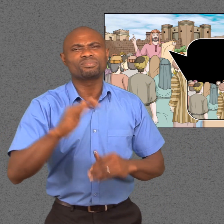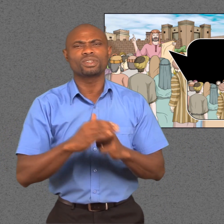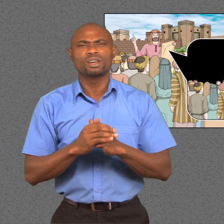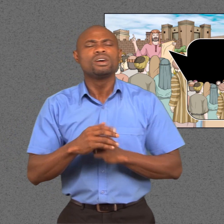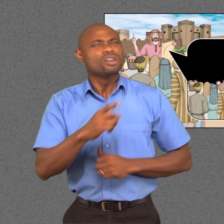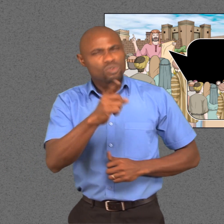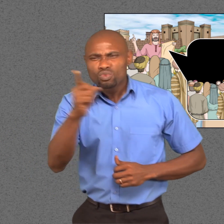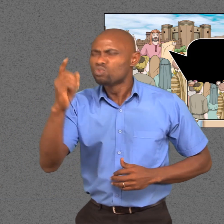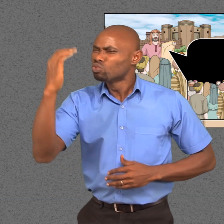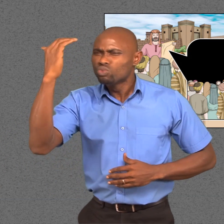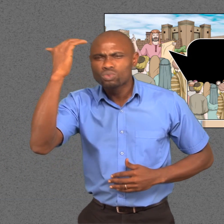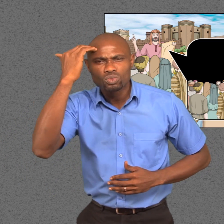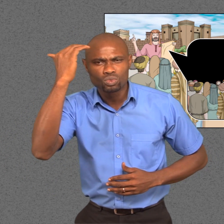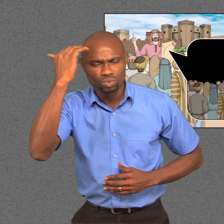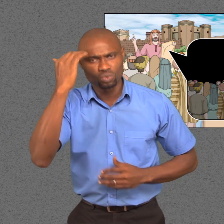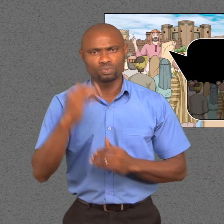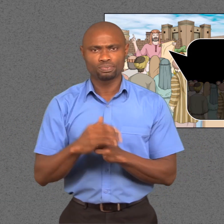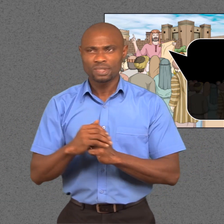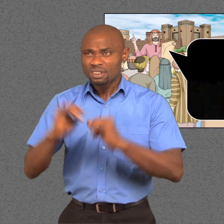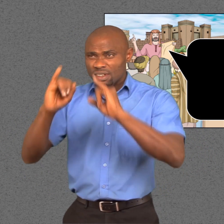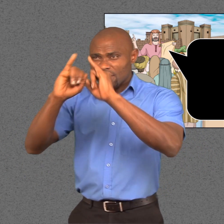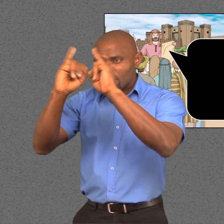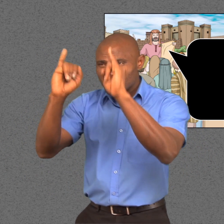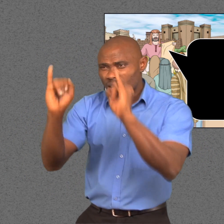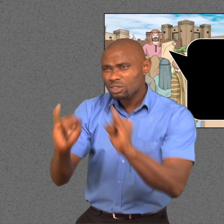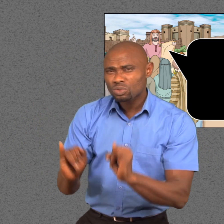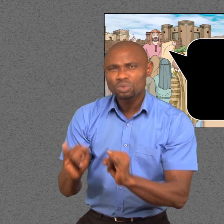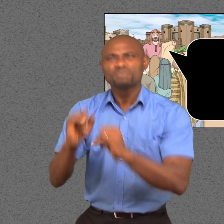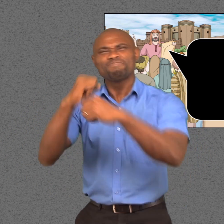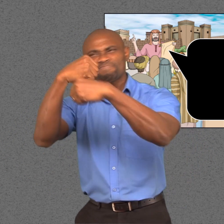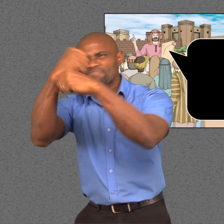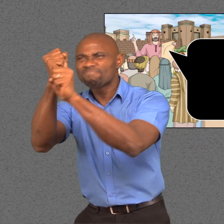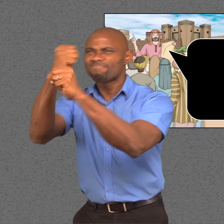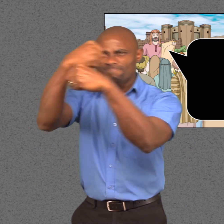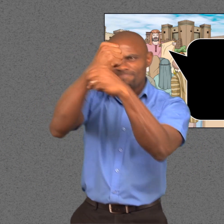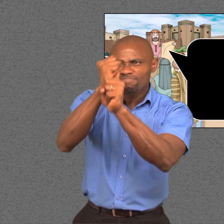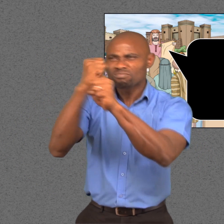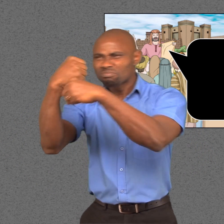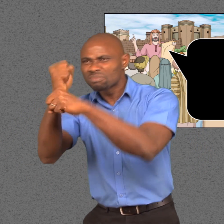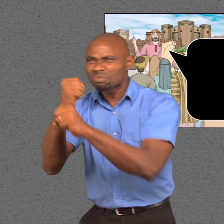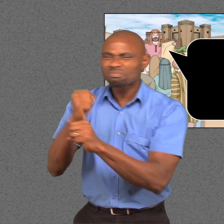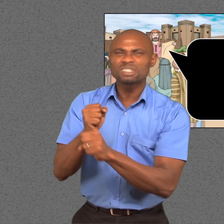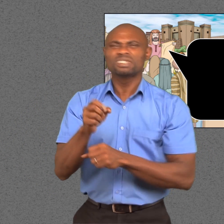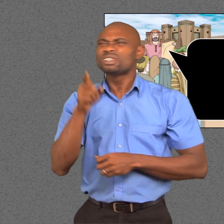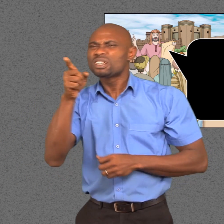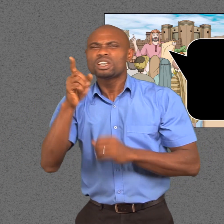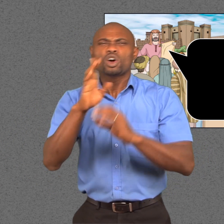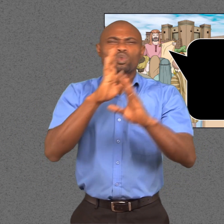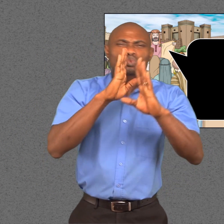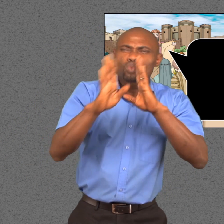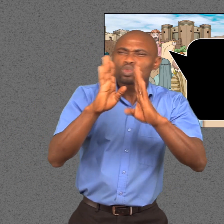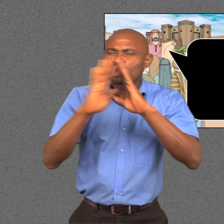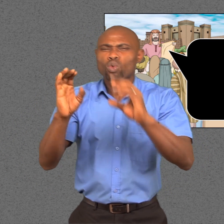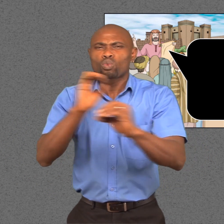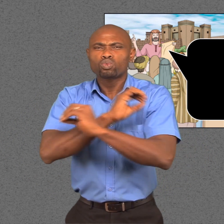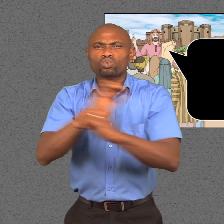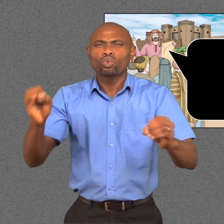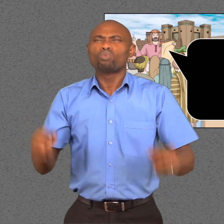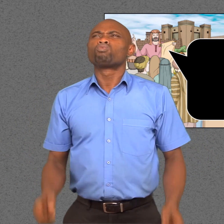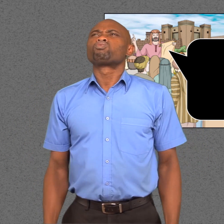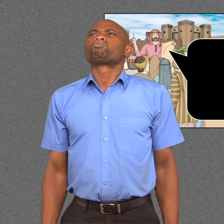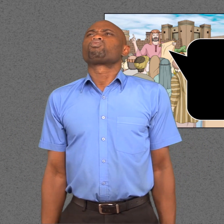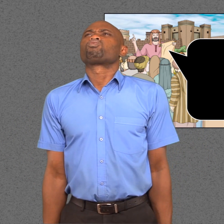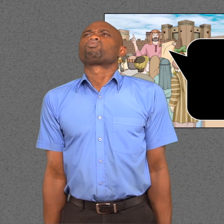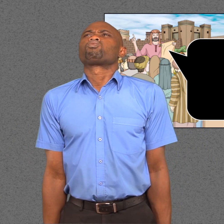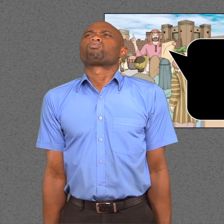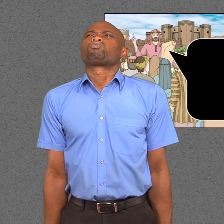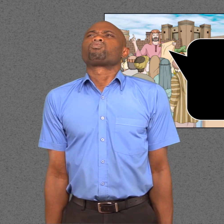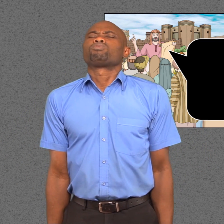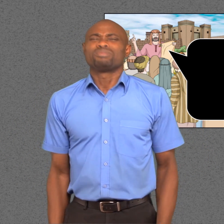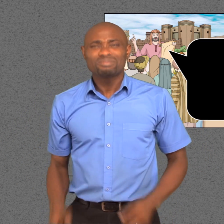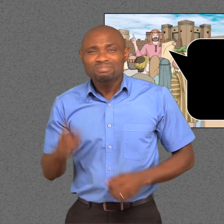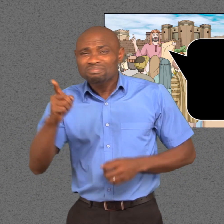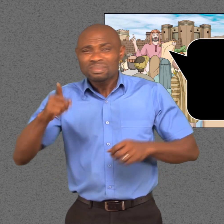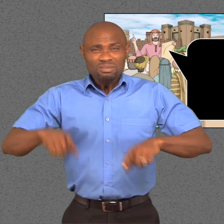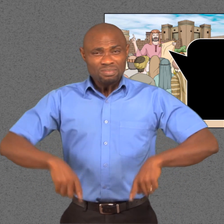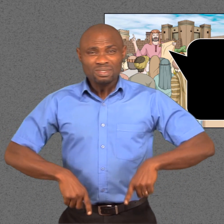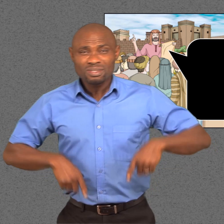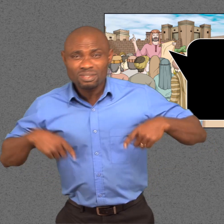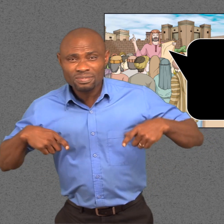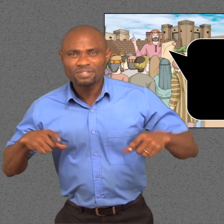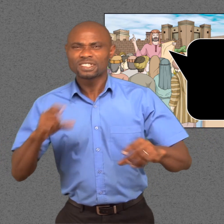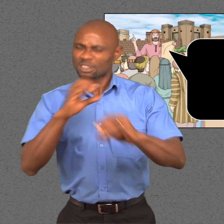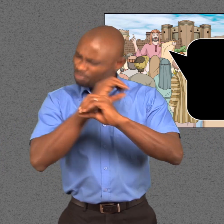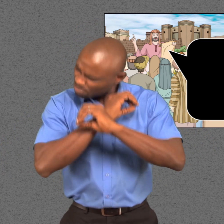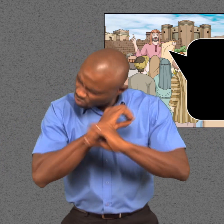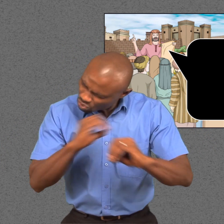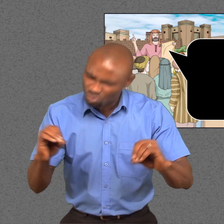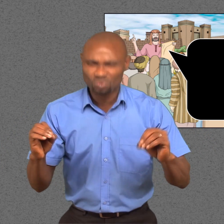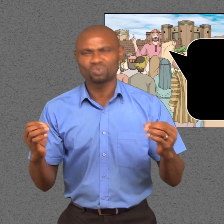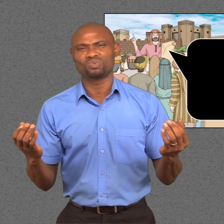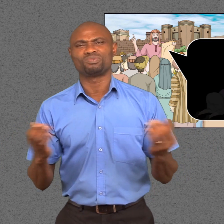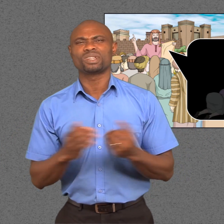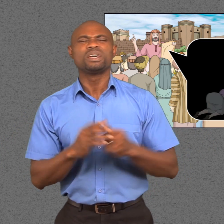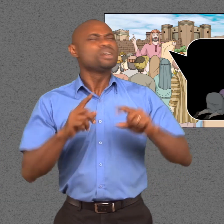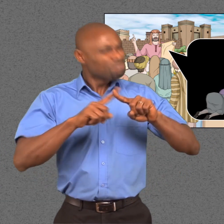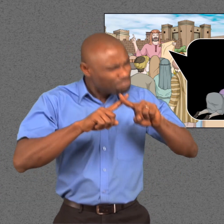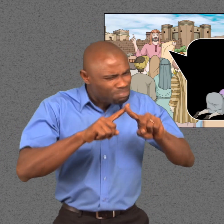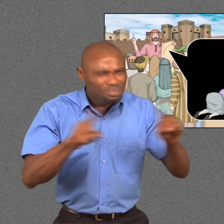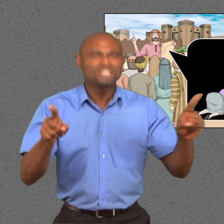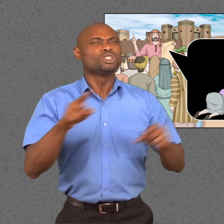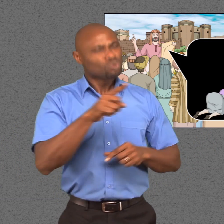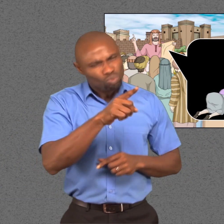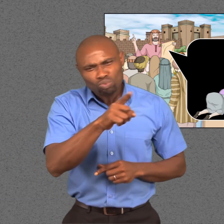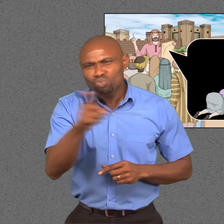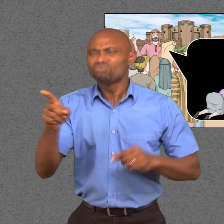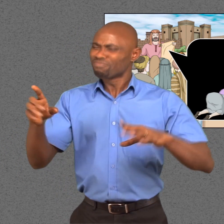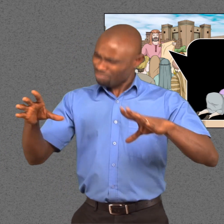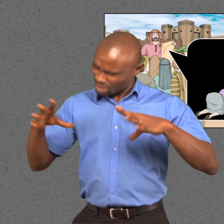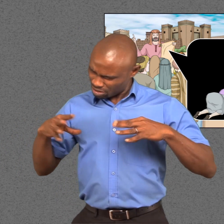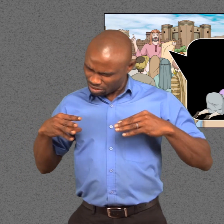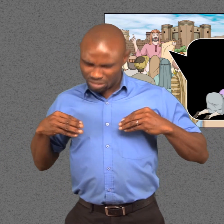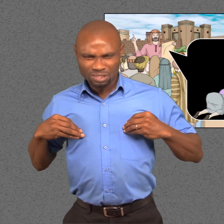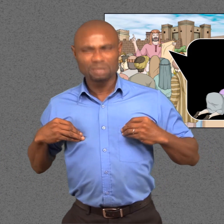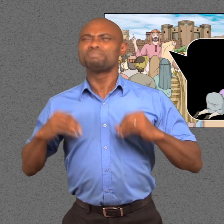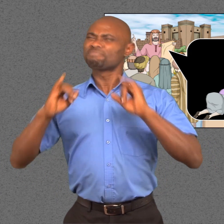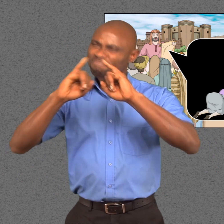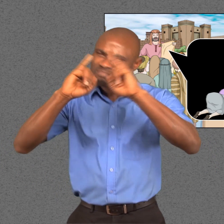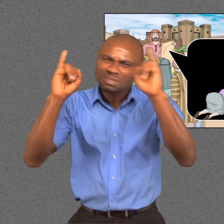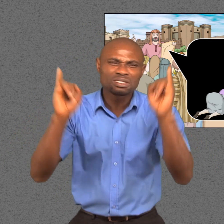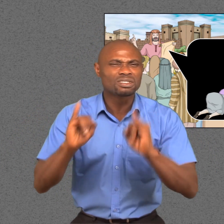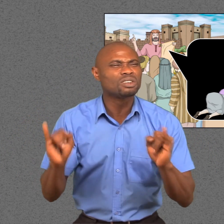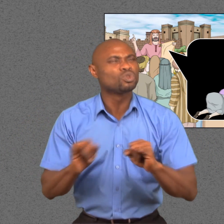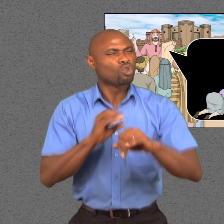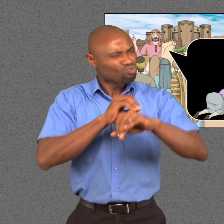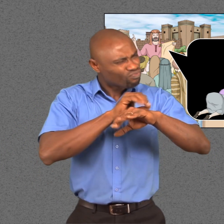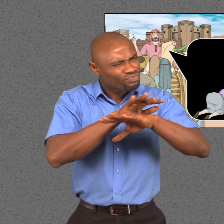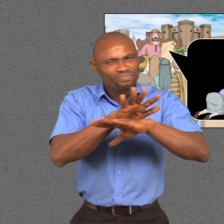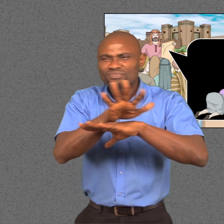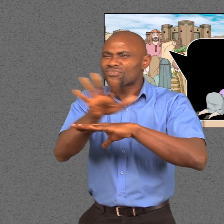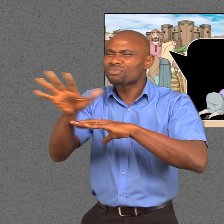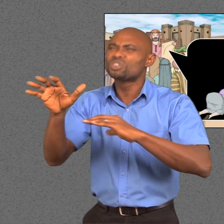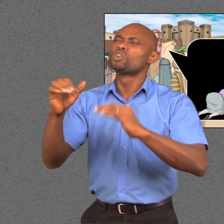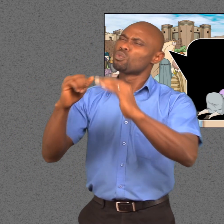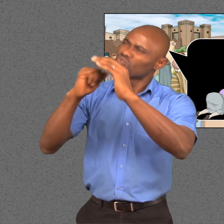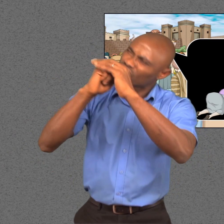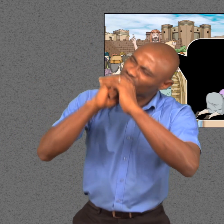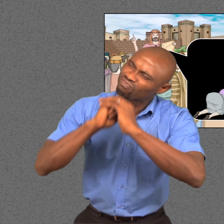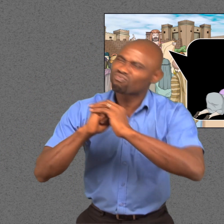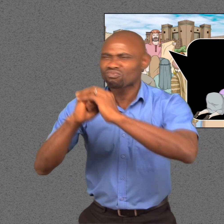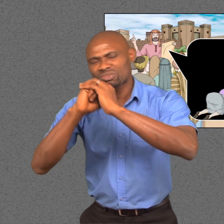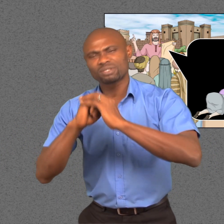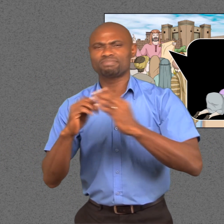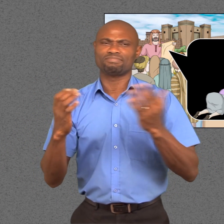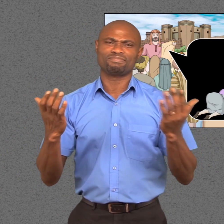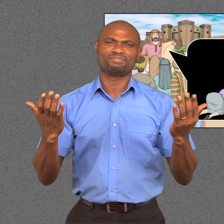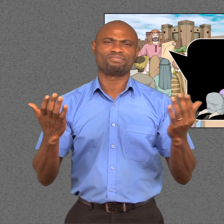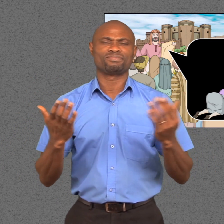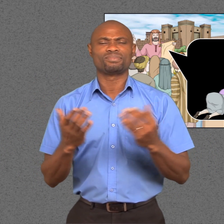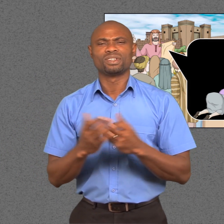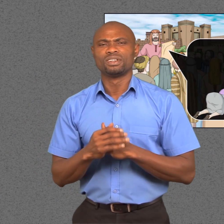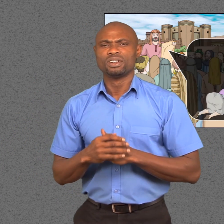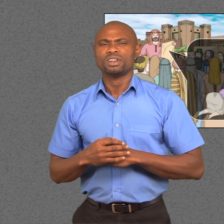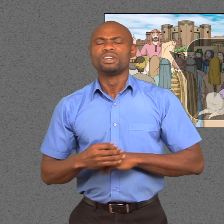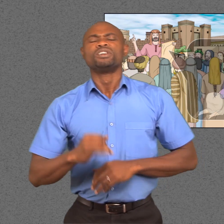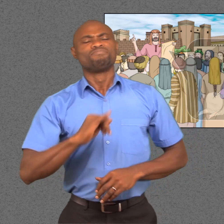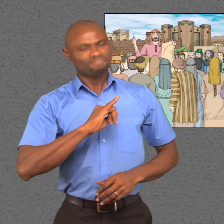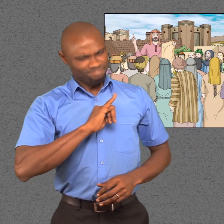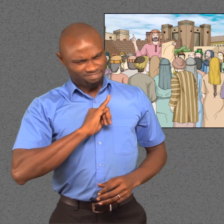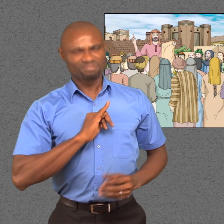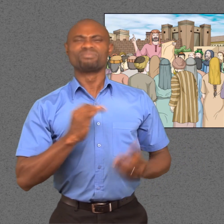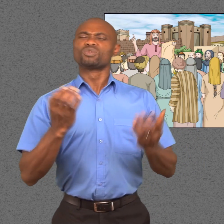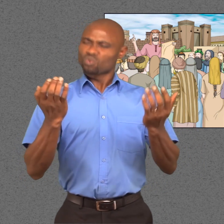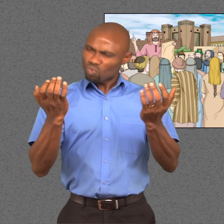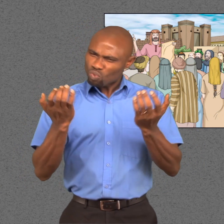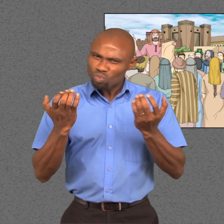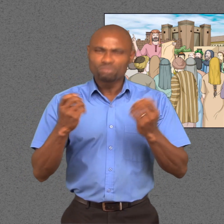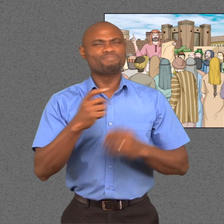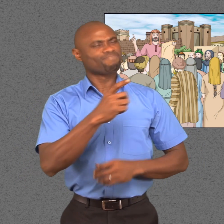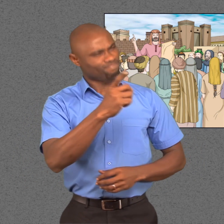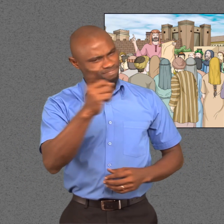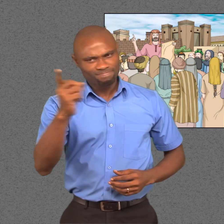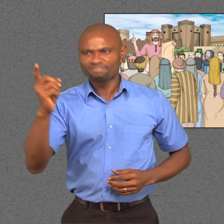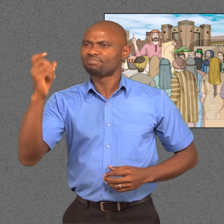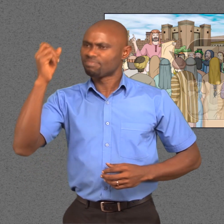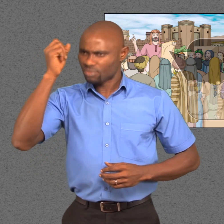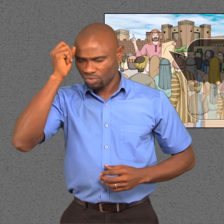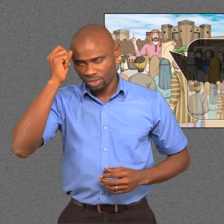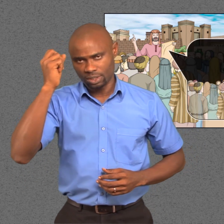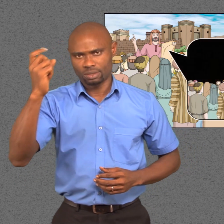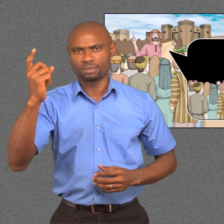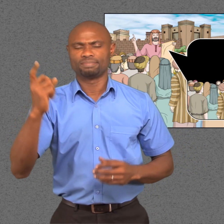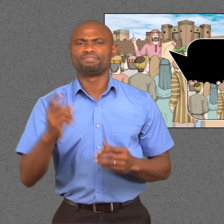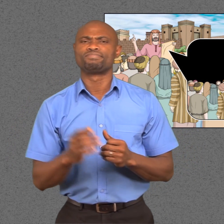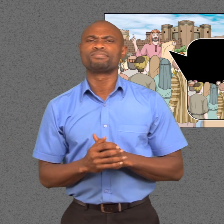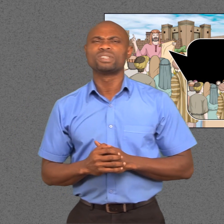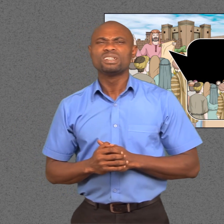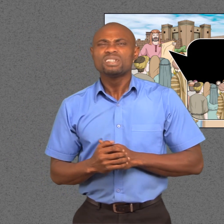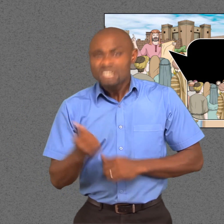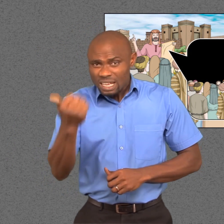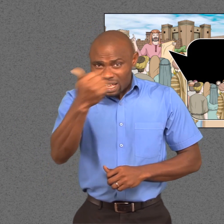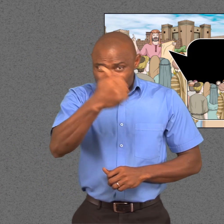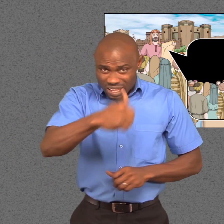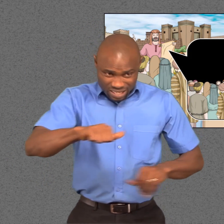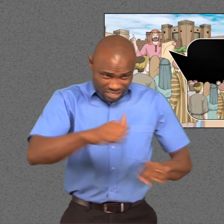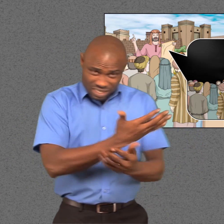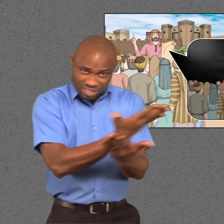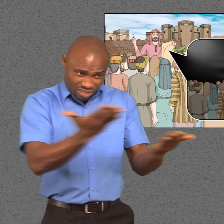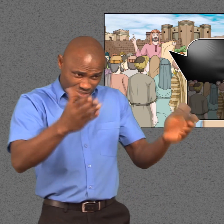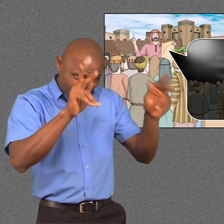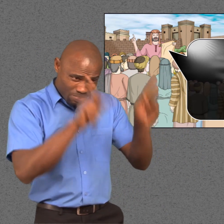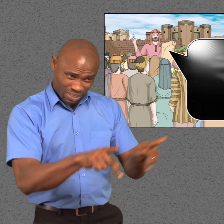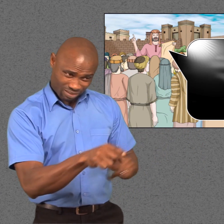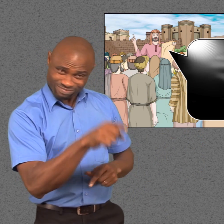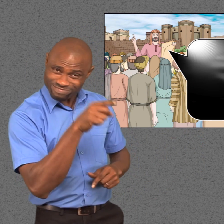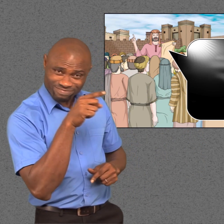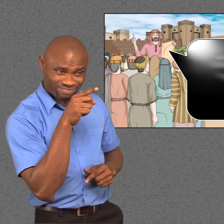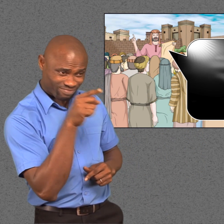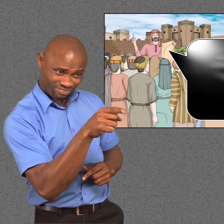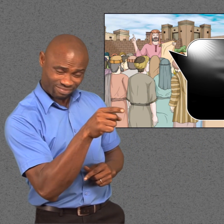You know that when you were pagans, you were influenced and led astray to mute idols.